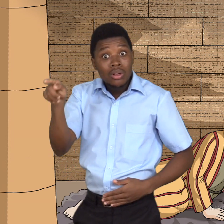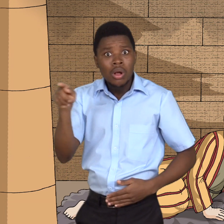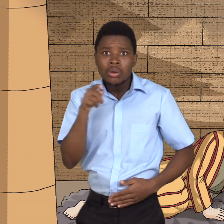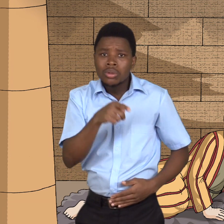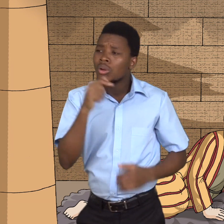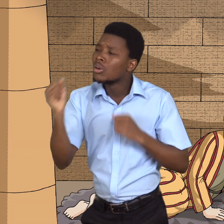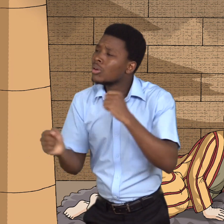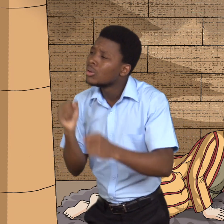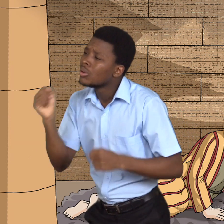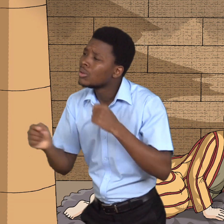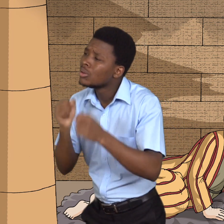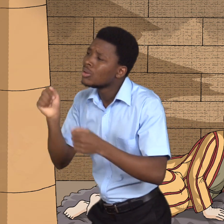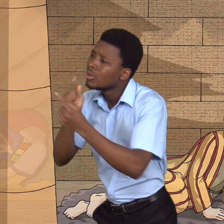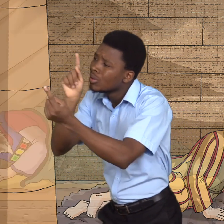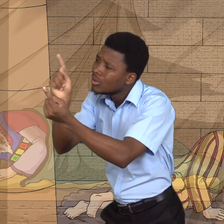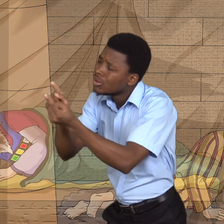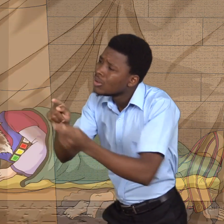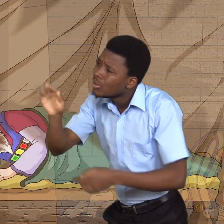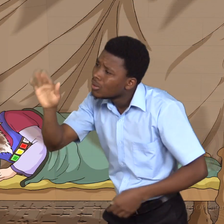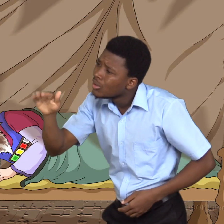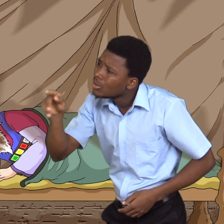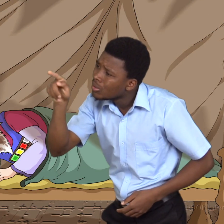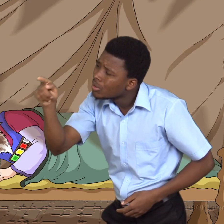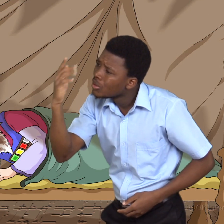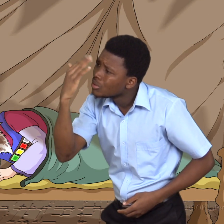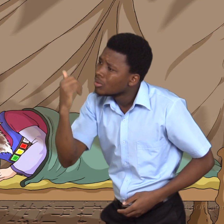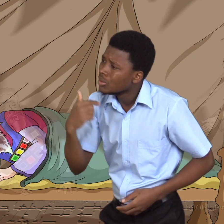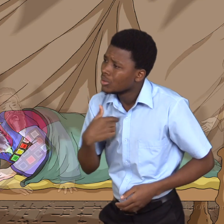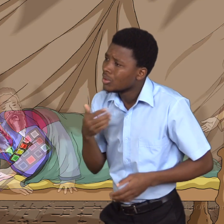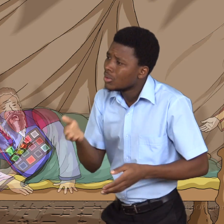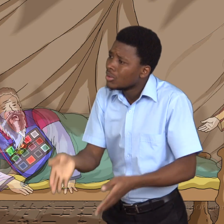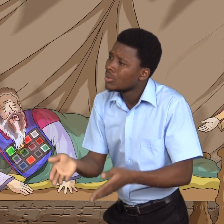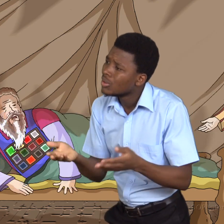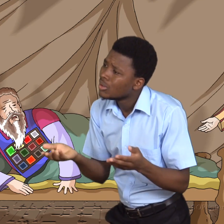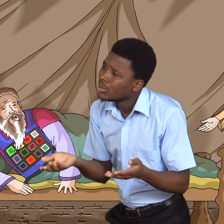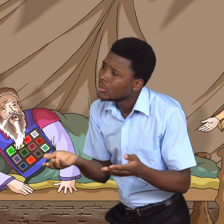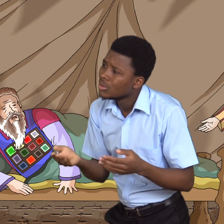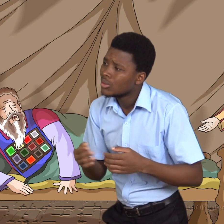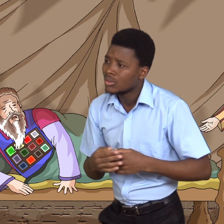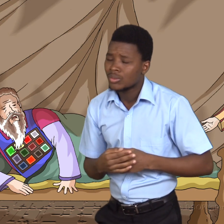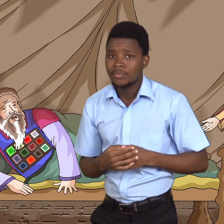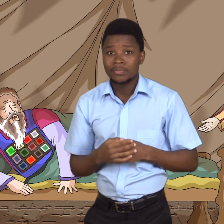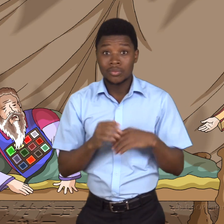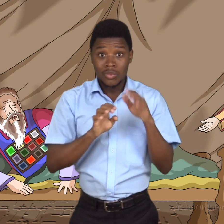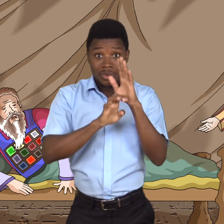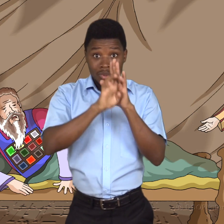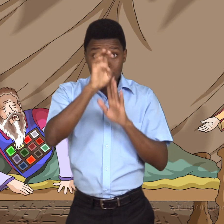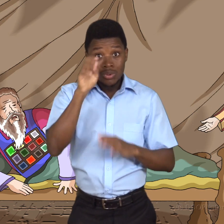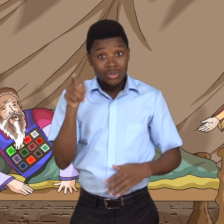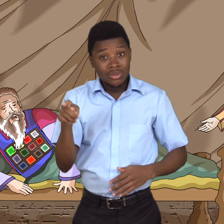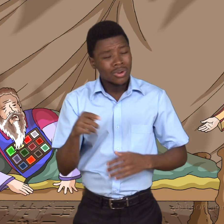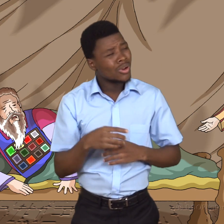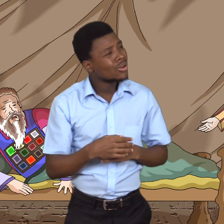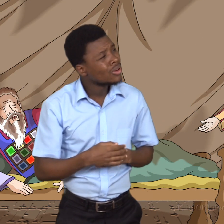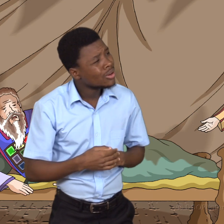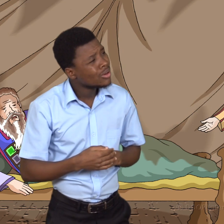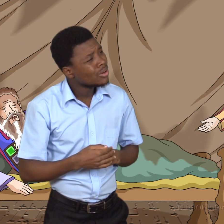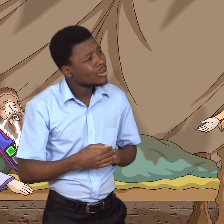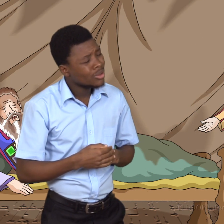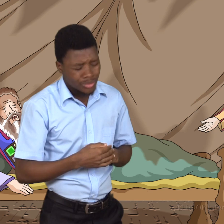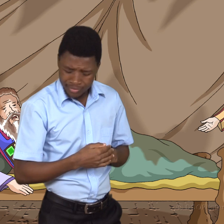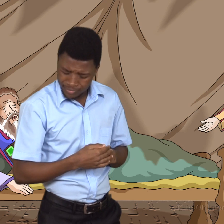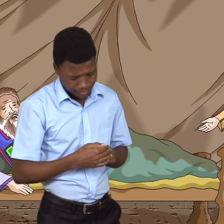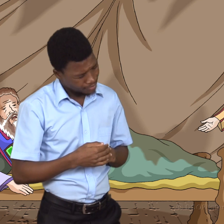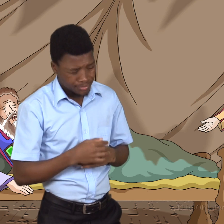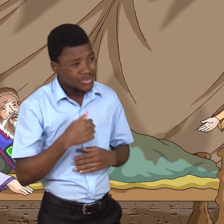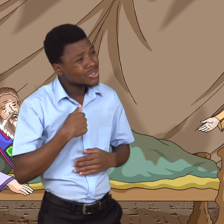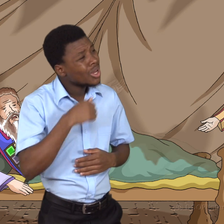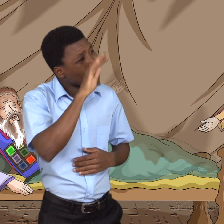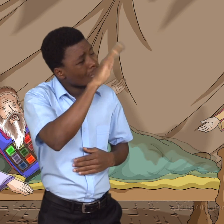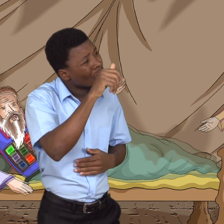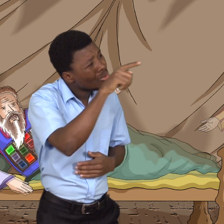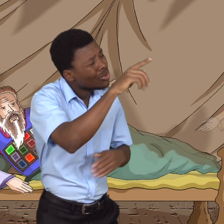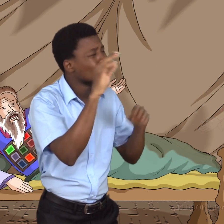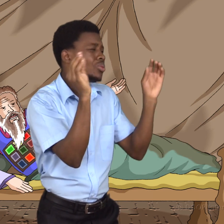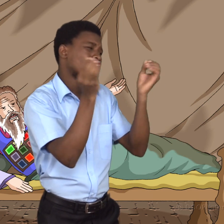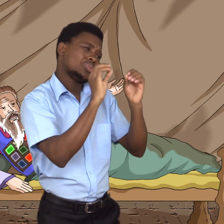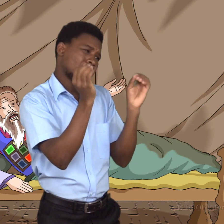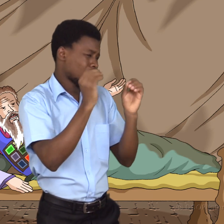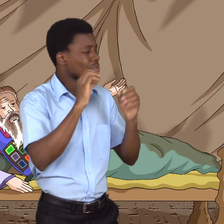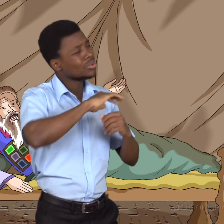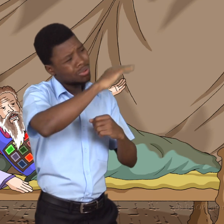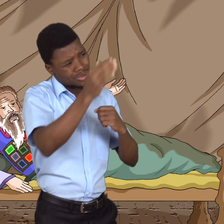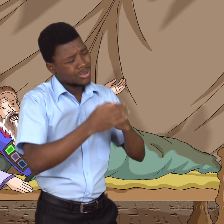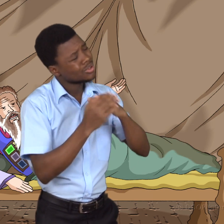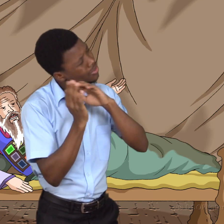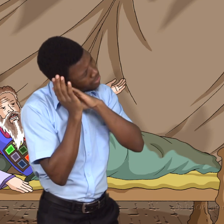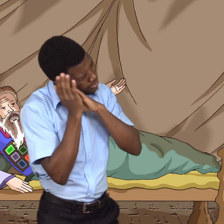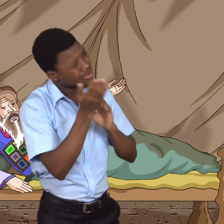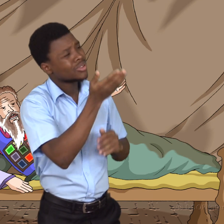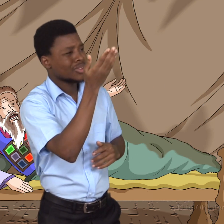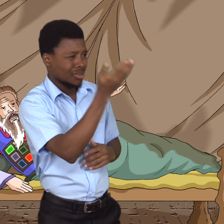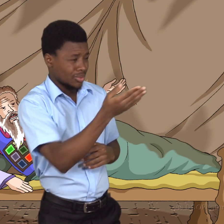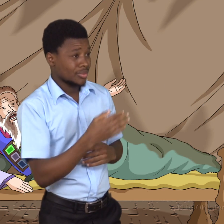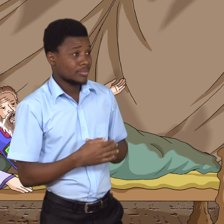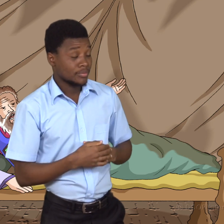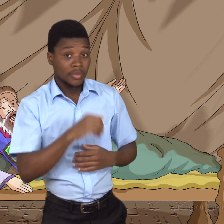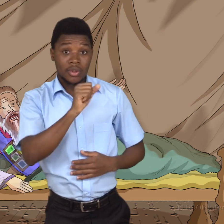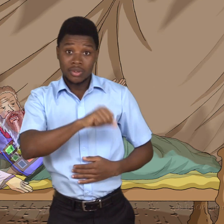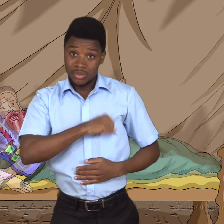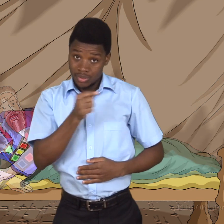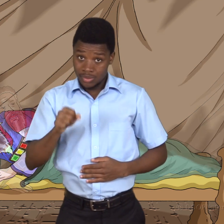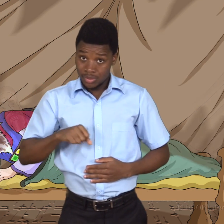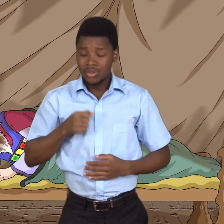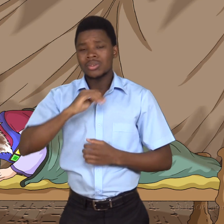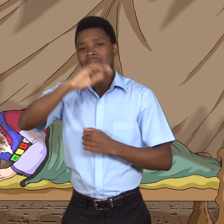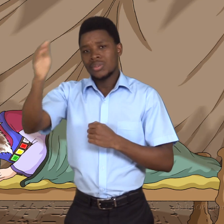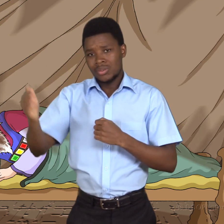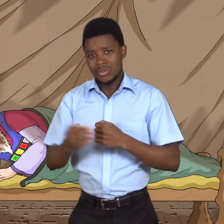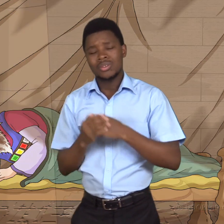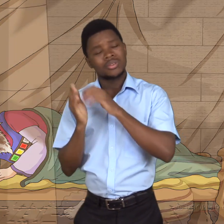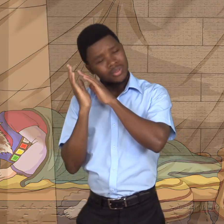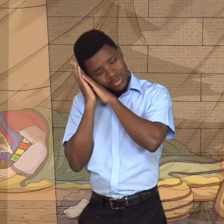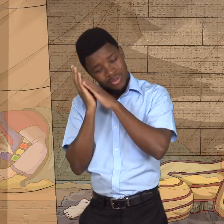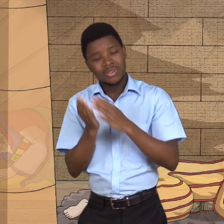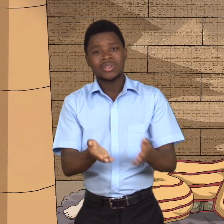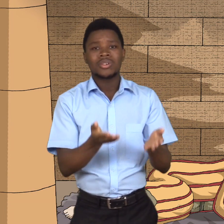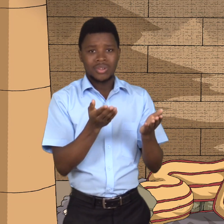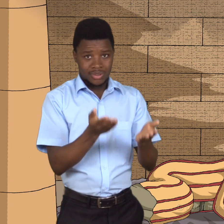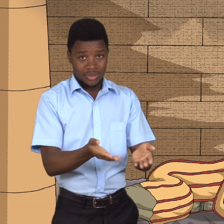He ran to Eli and said, “Here I am, for you have called me.” “I did not call,” Eli replied. “Go back and lie down.”